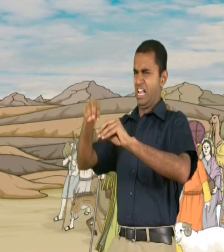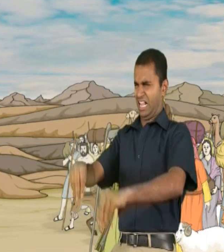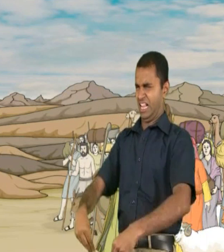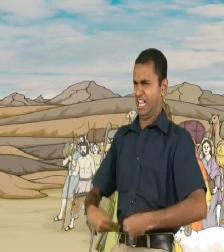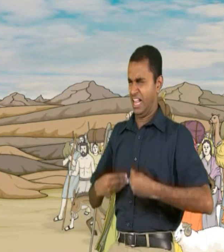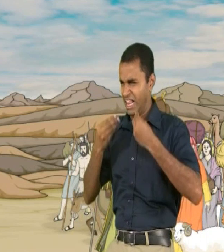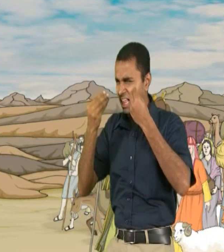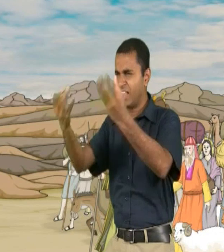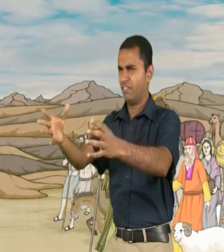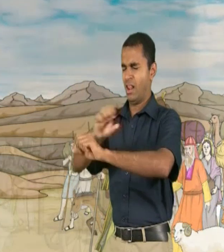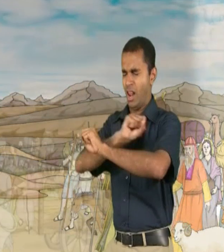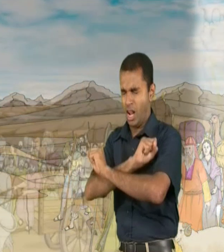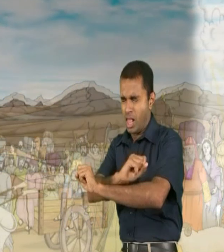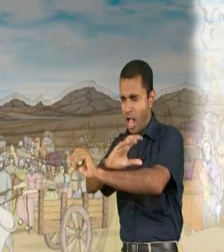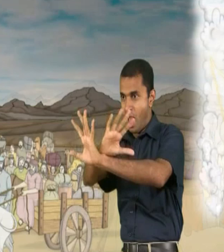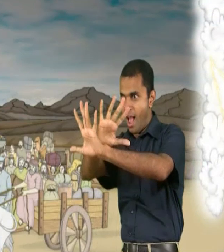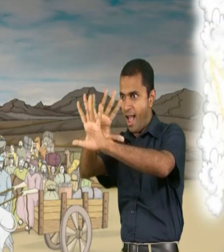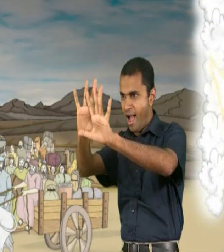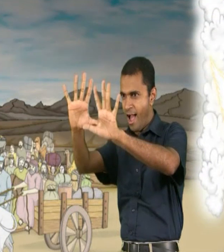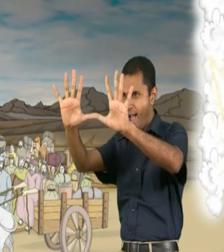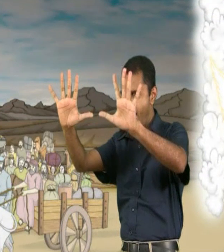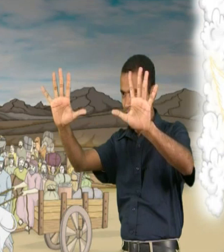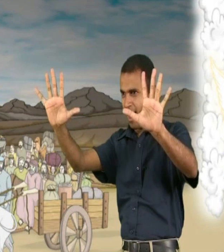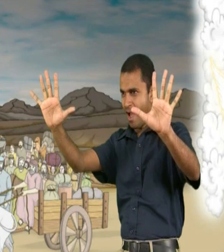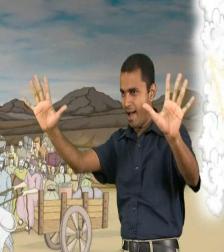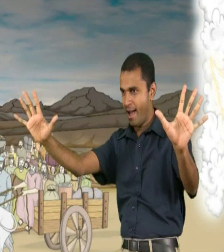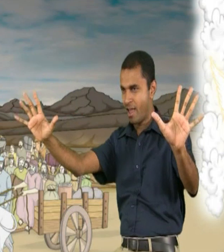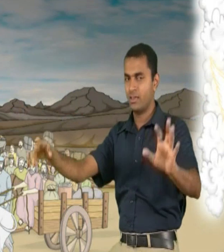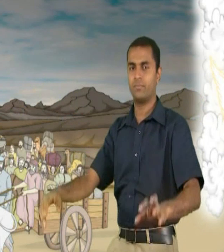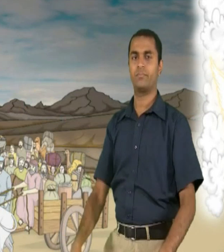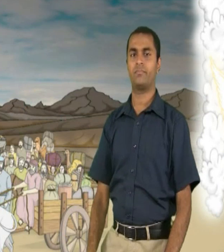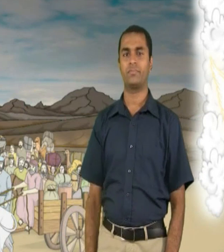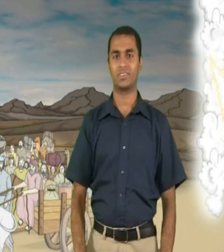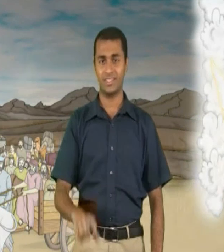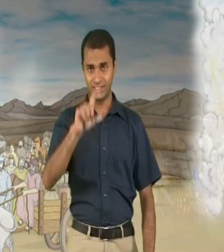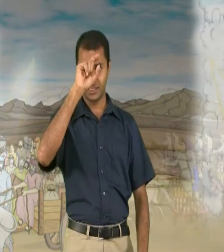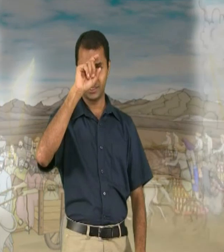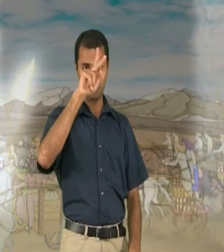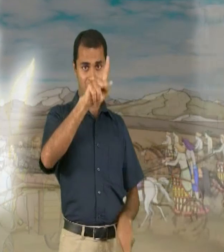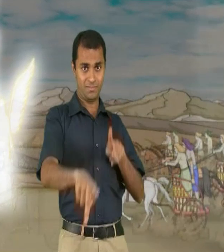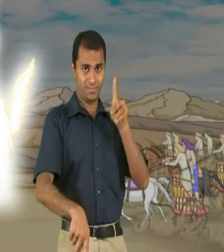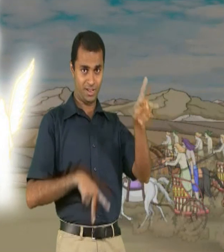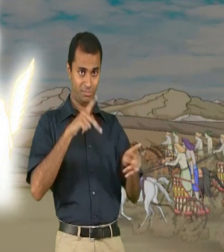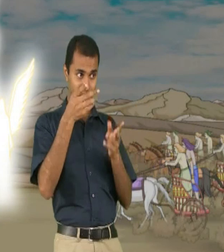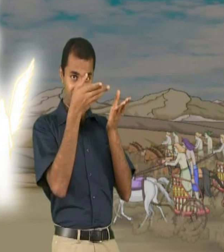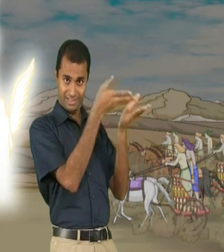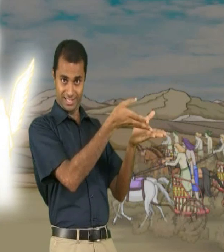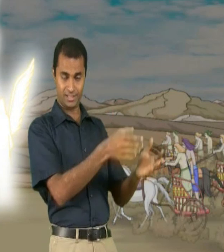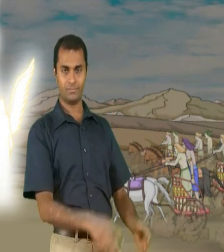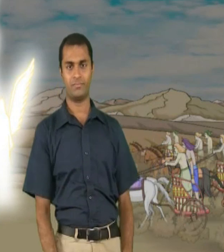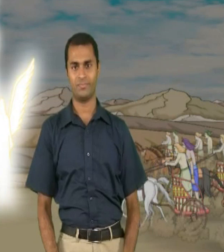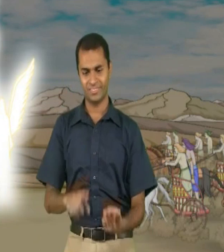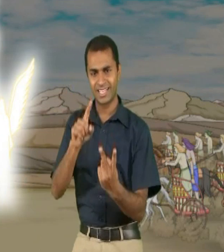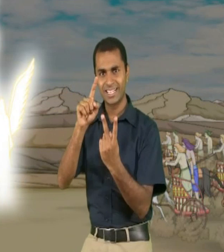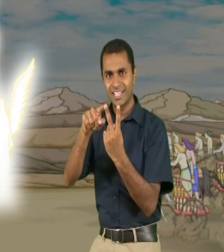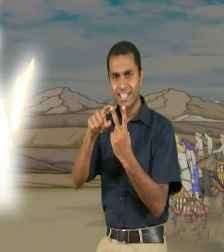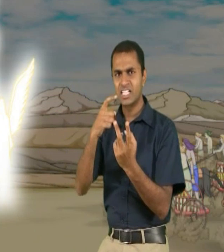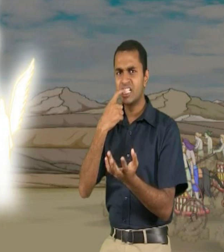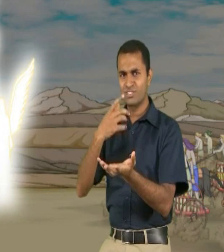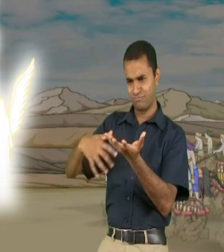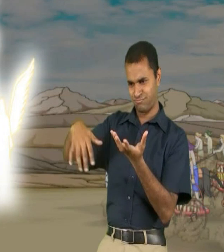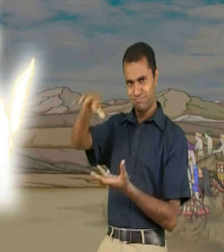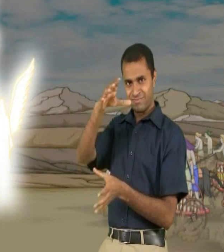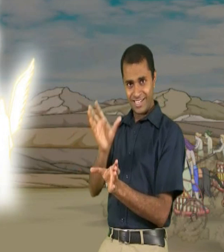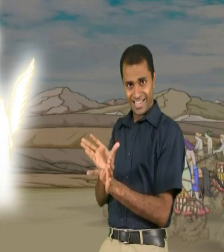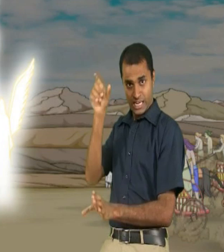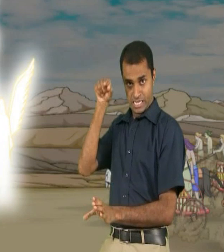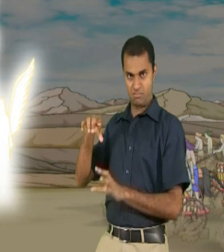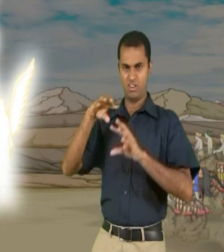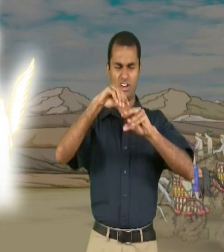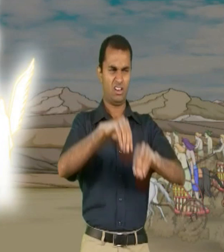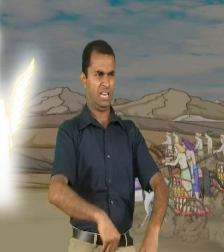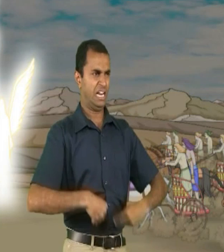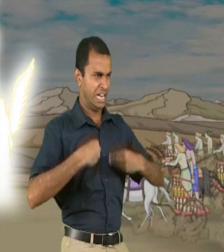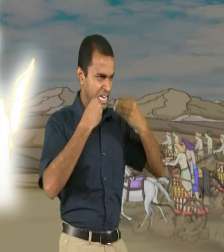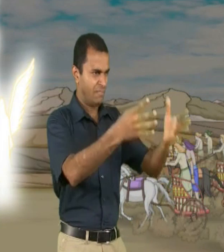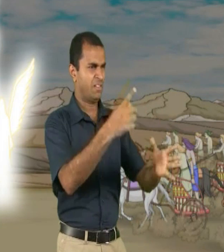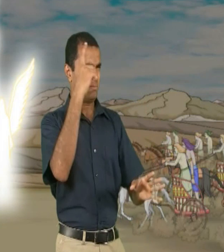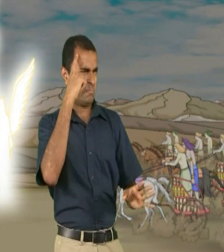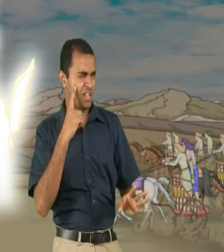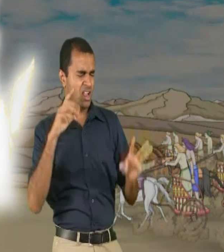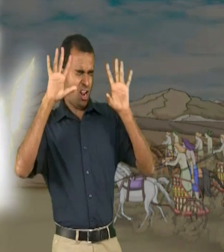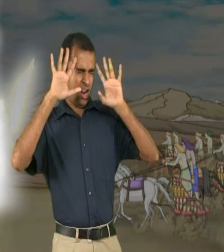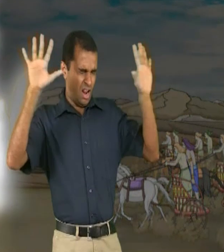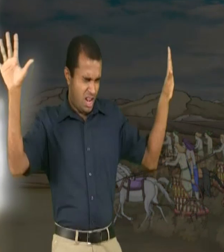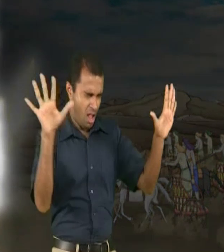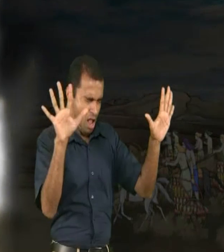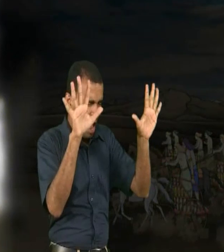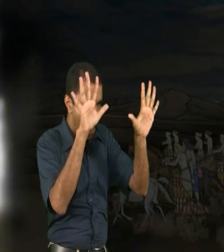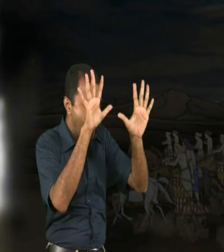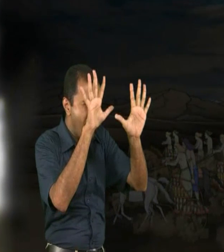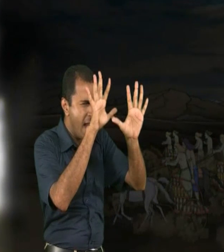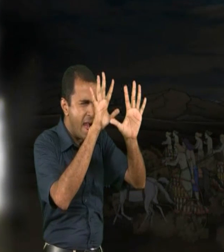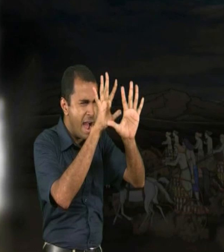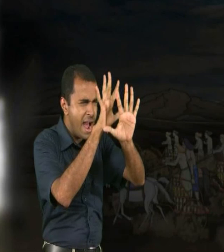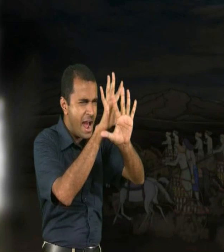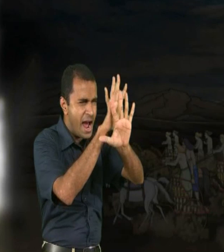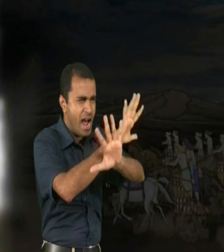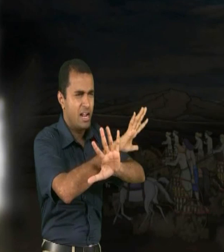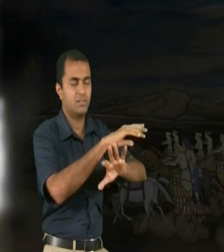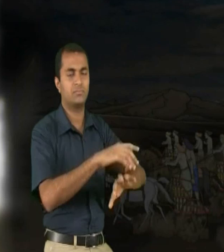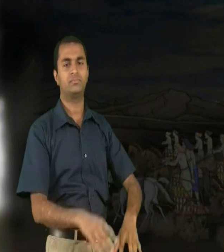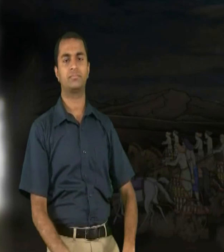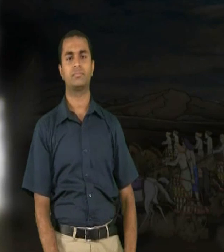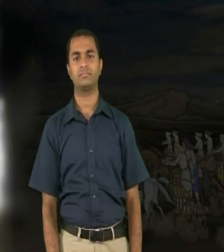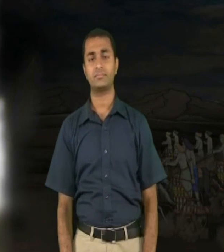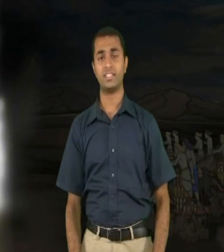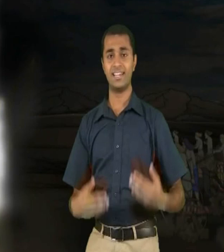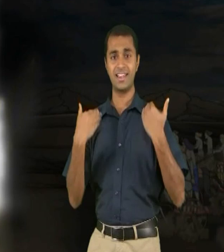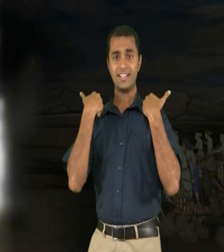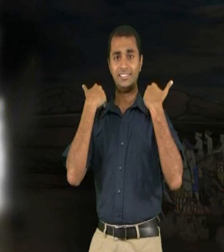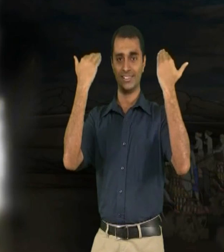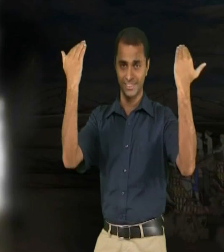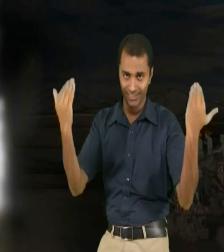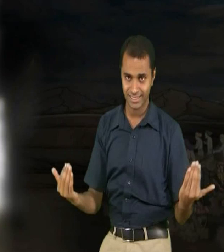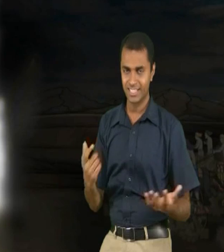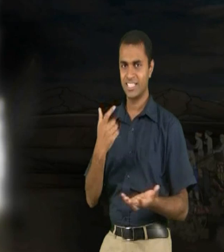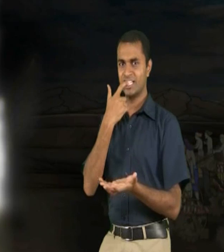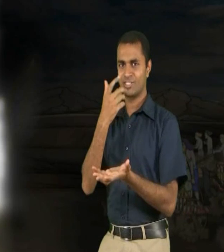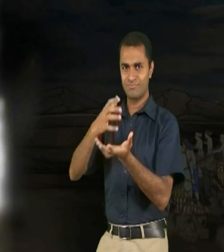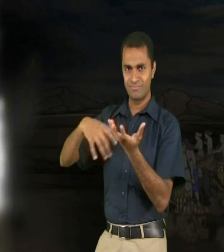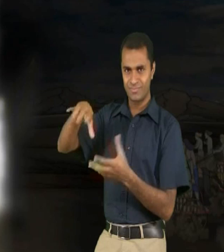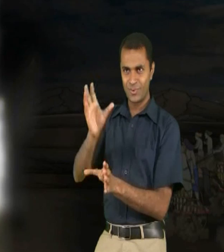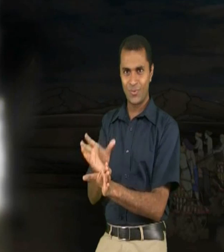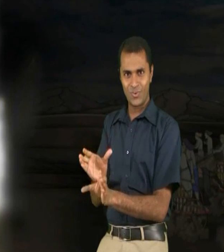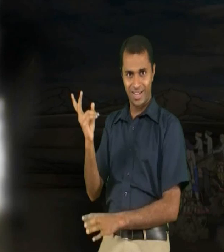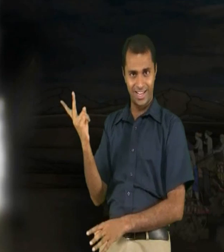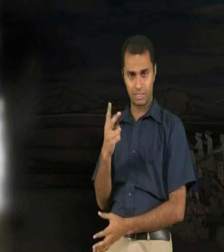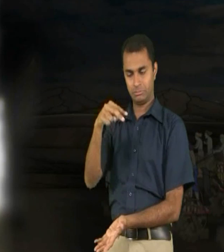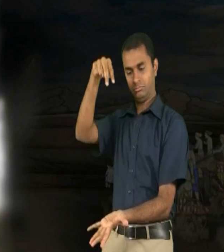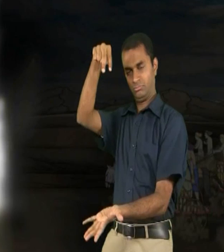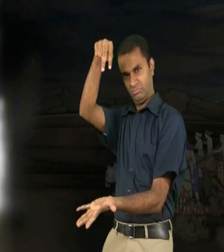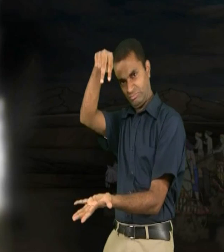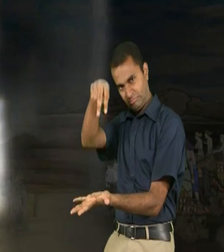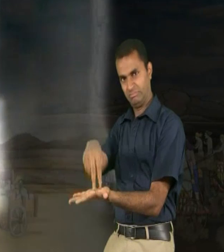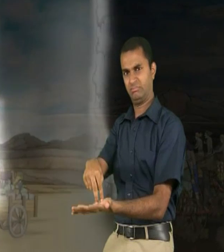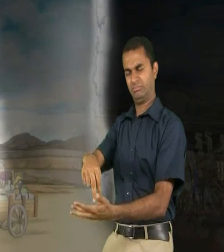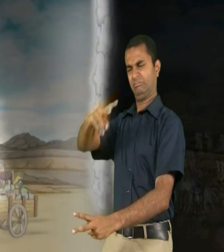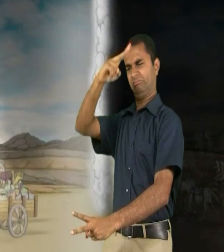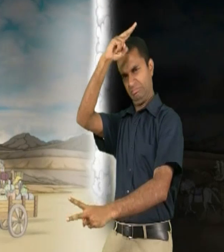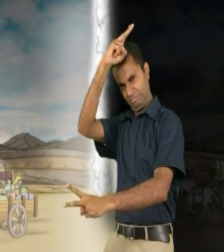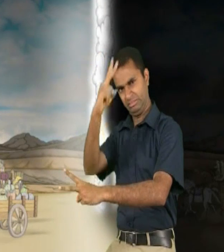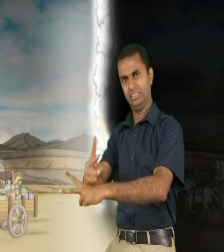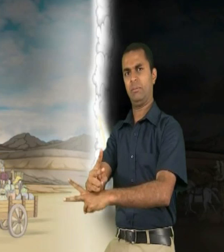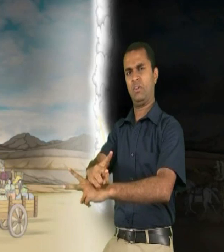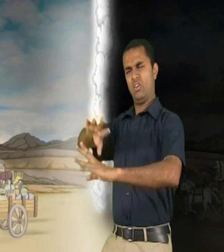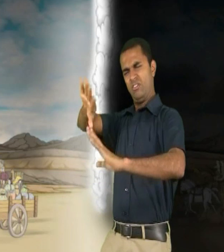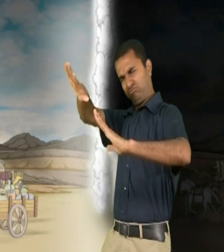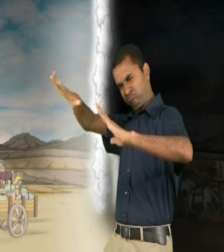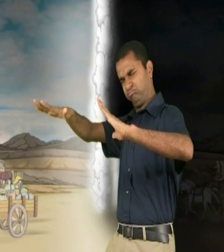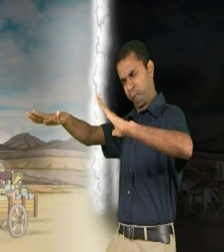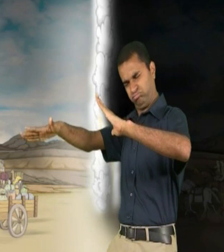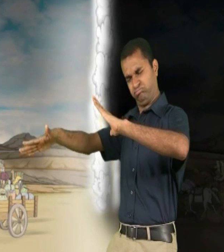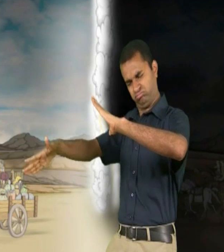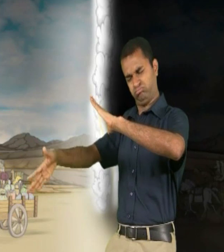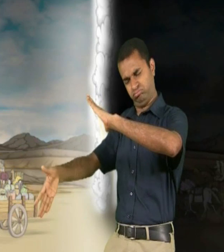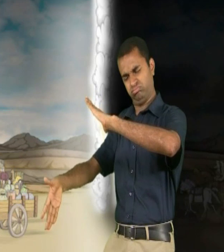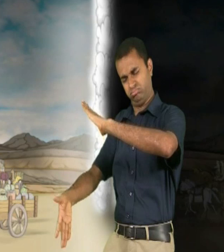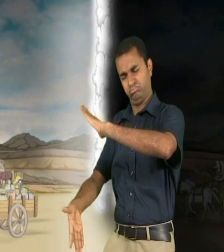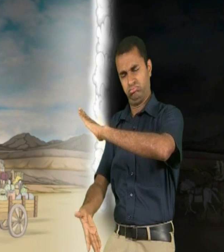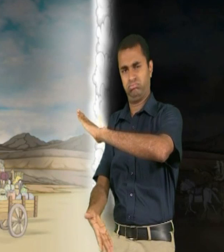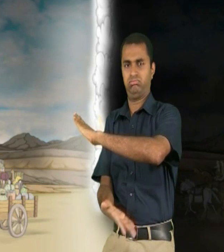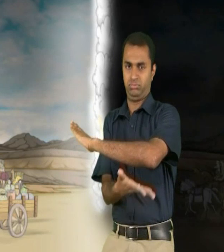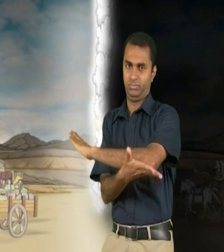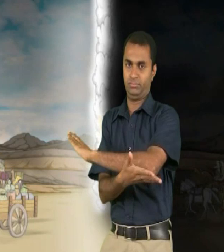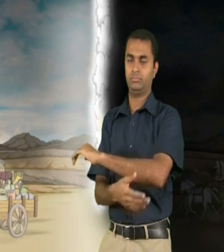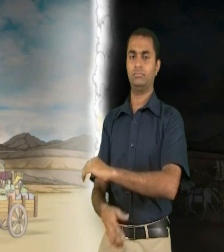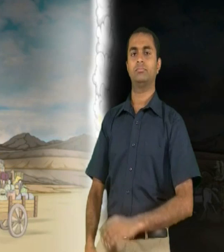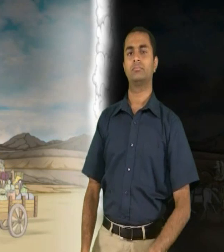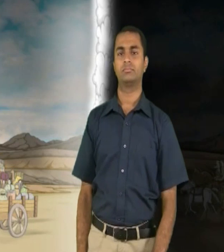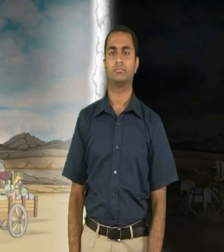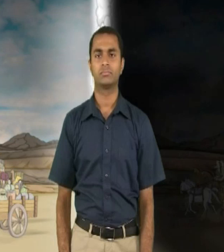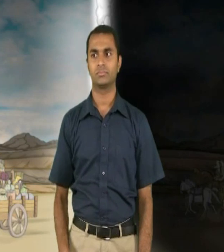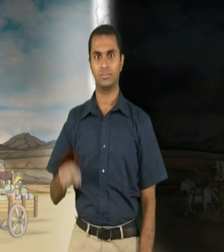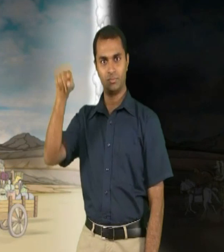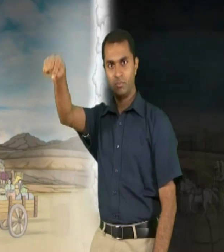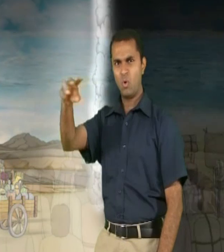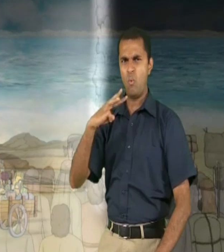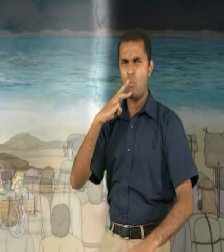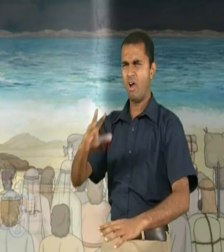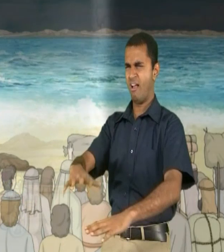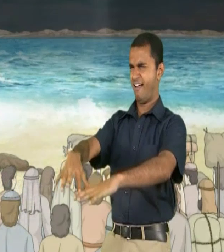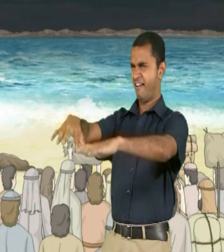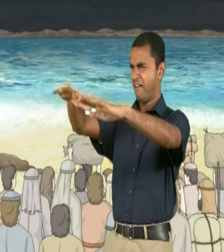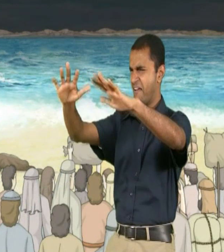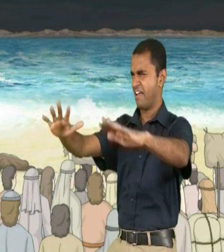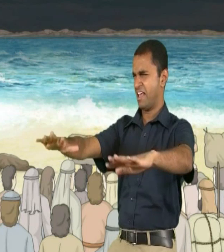The pillar of cloud also moved from before them and stood behind them, so that it came between the camps of Egypt and Israel. The cloud was there in the darkness, but it lit up the night. So all night long neither camp went near the other.